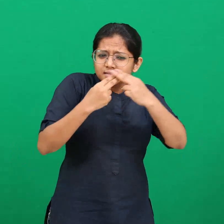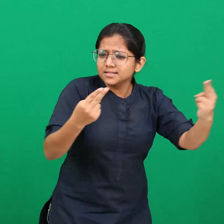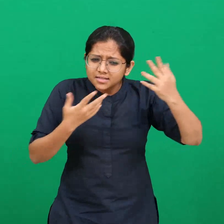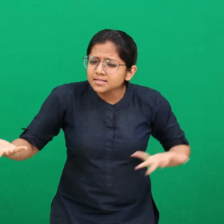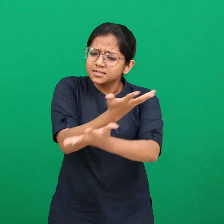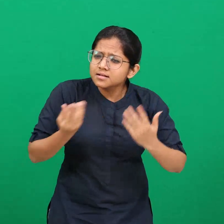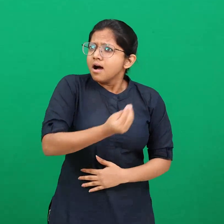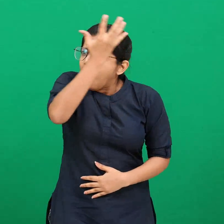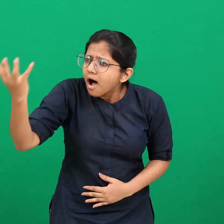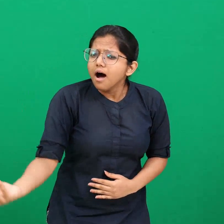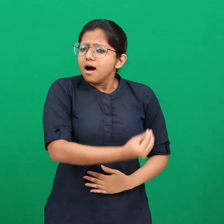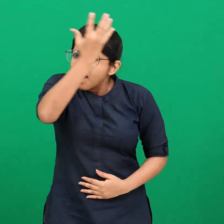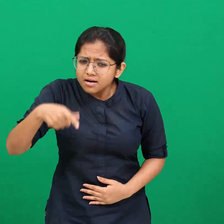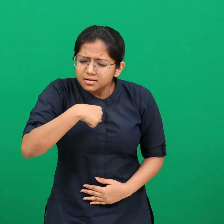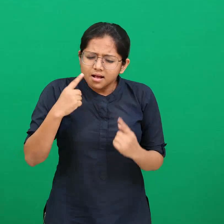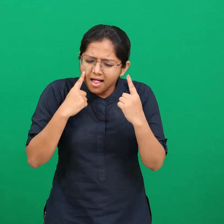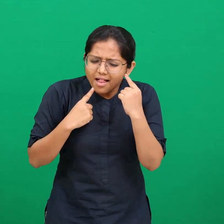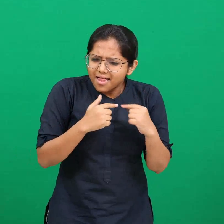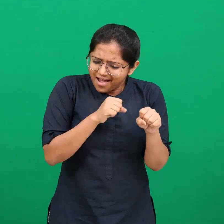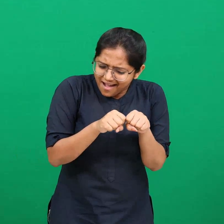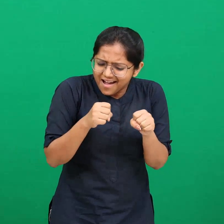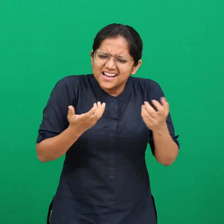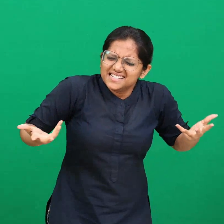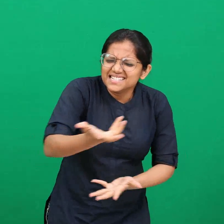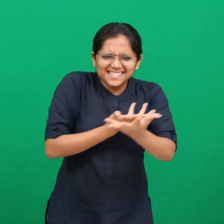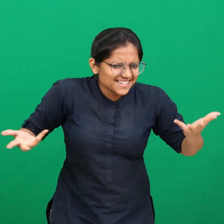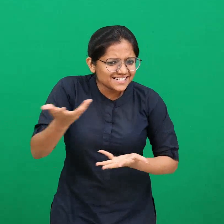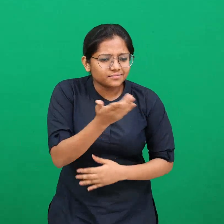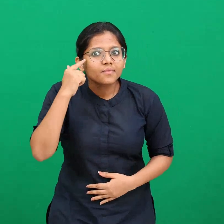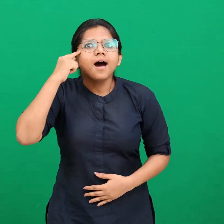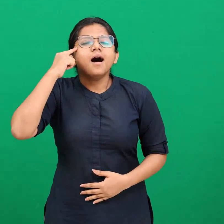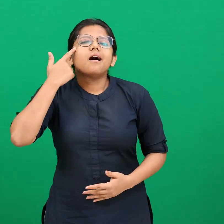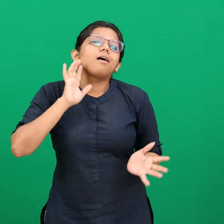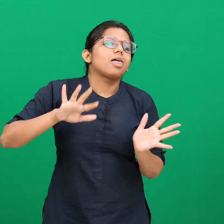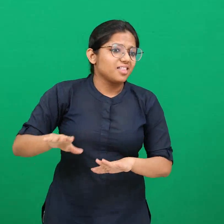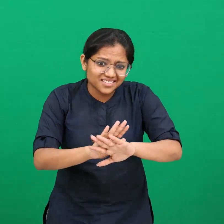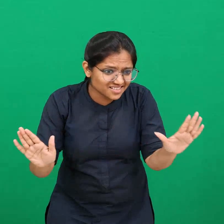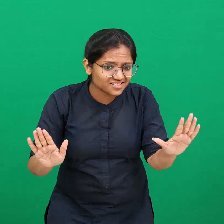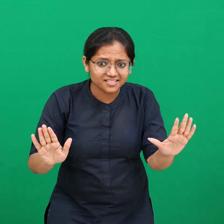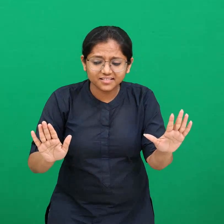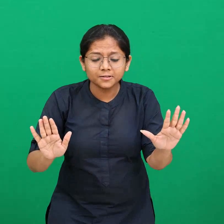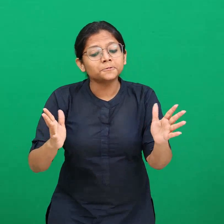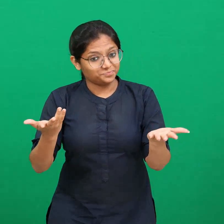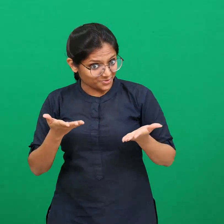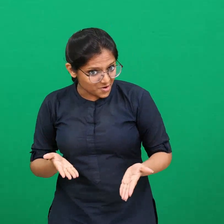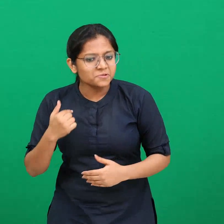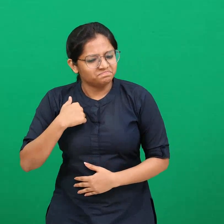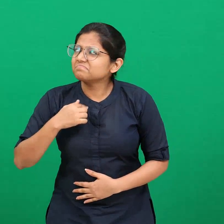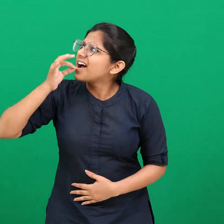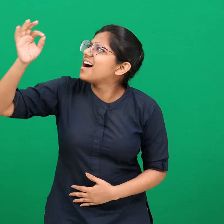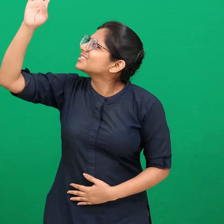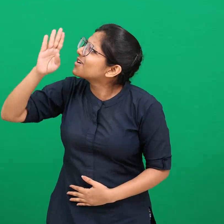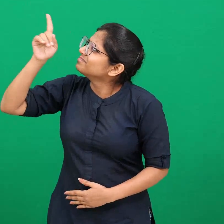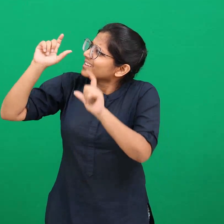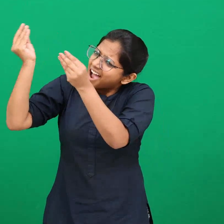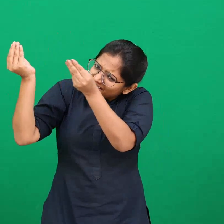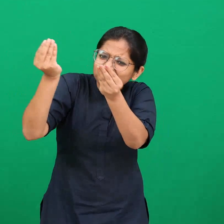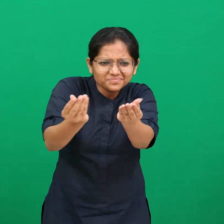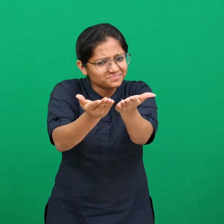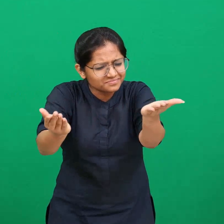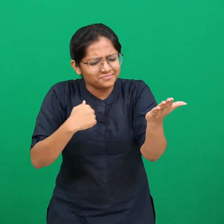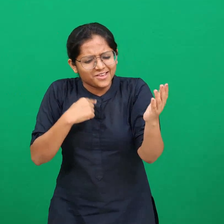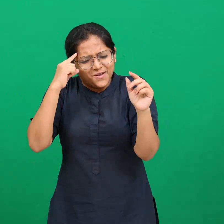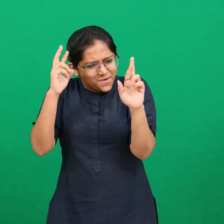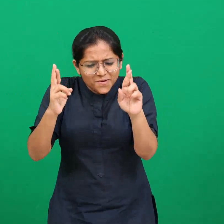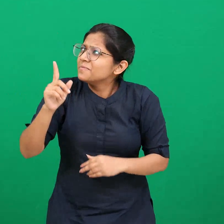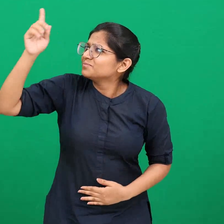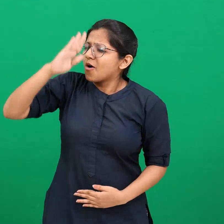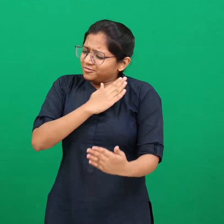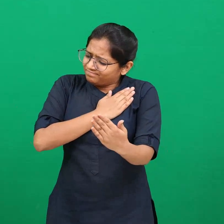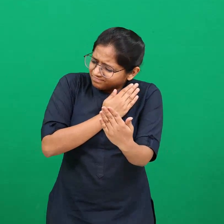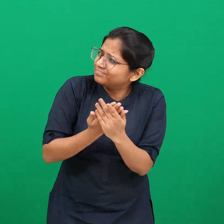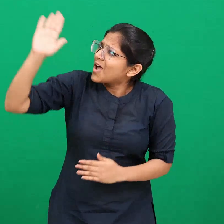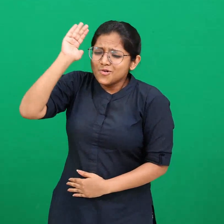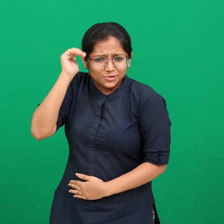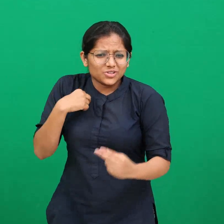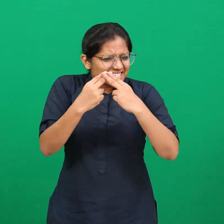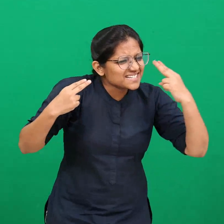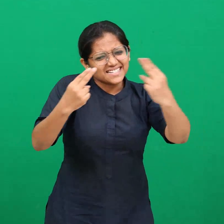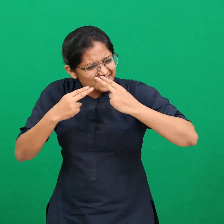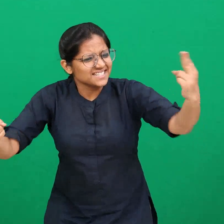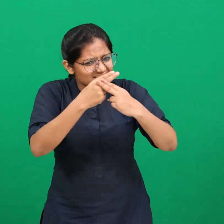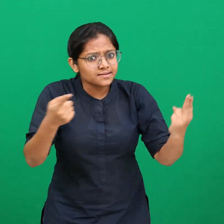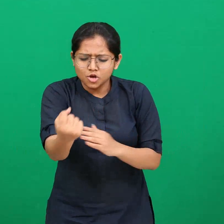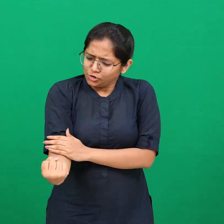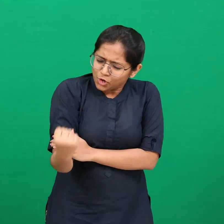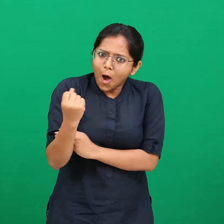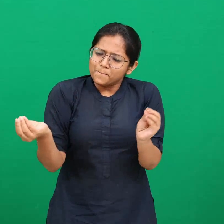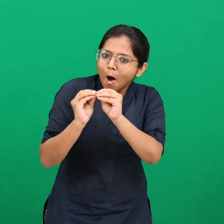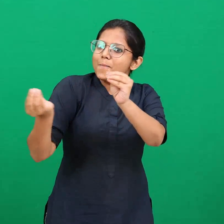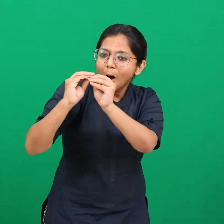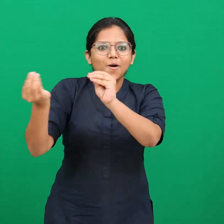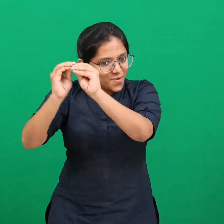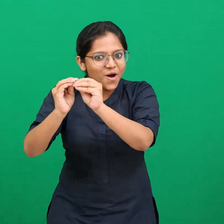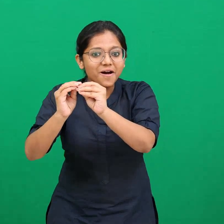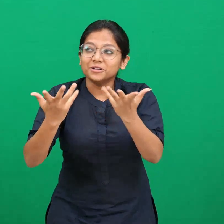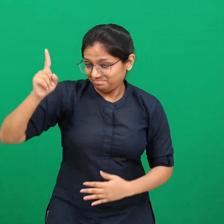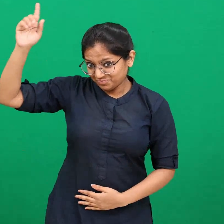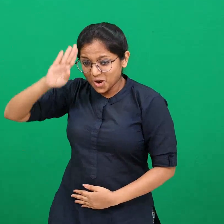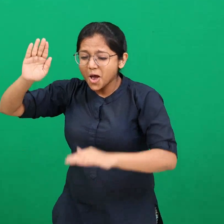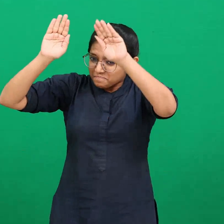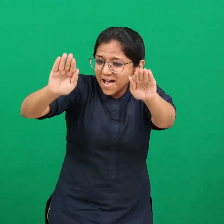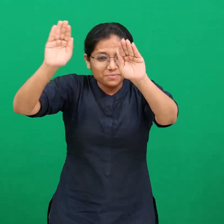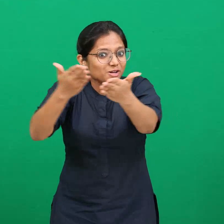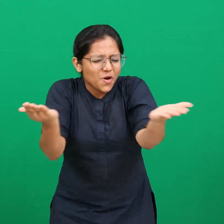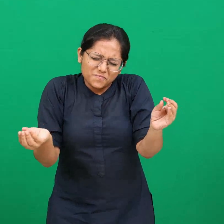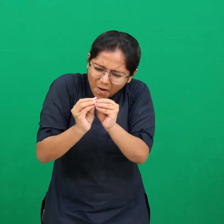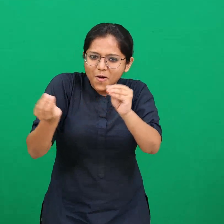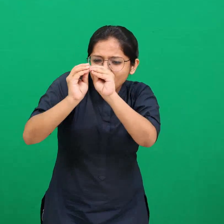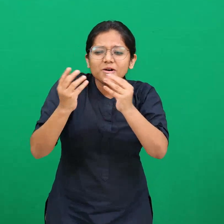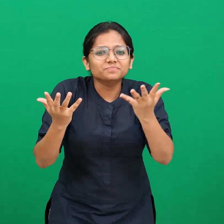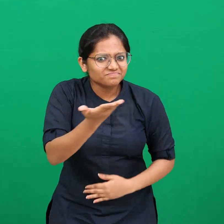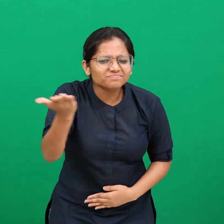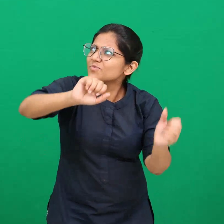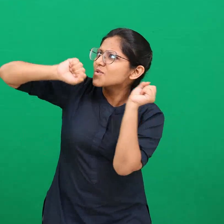And now I commit you to God and to the word of His grace, which can build you up and give you an inheritance among all who are sanctified.